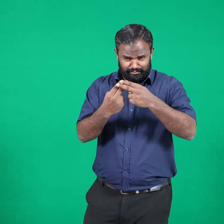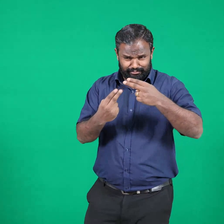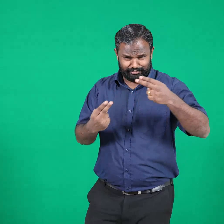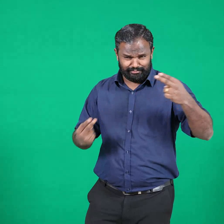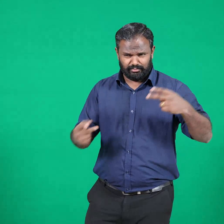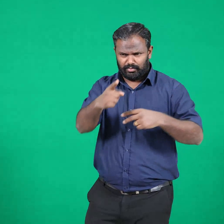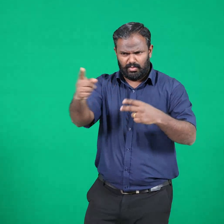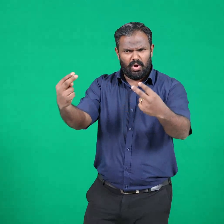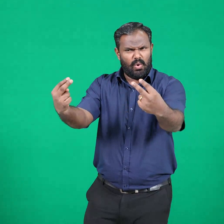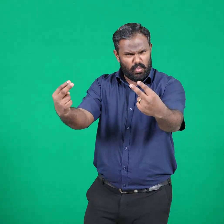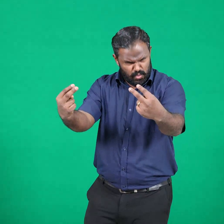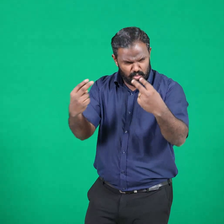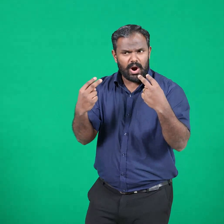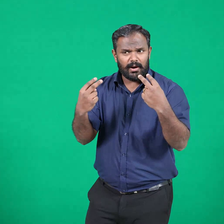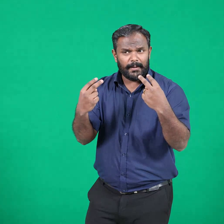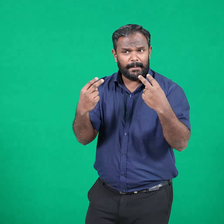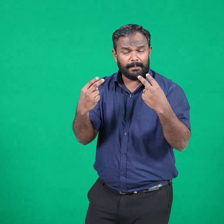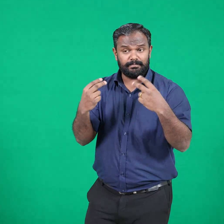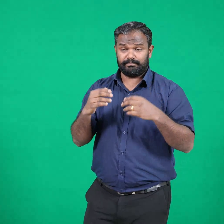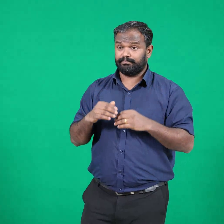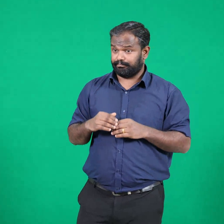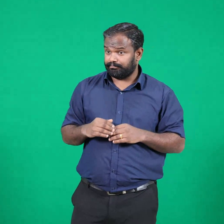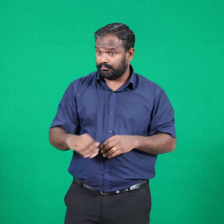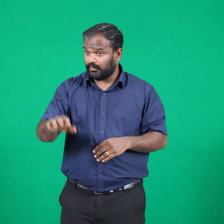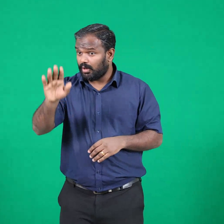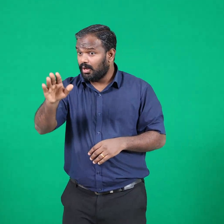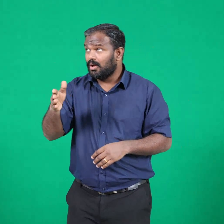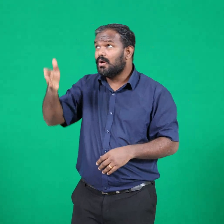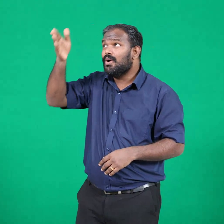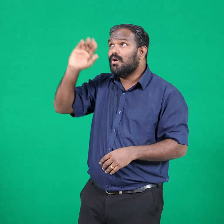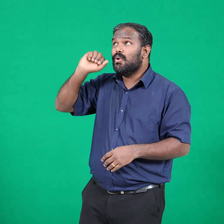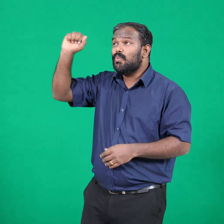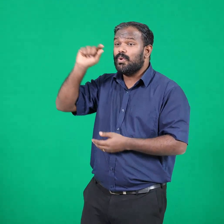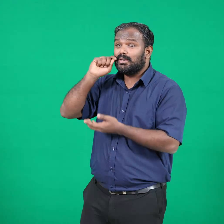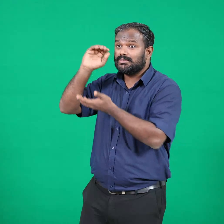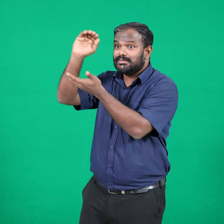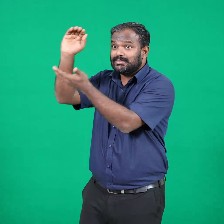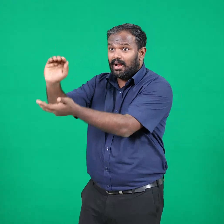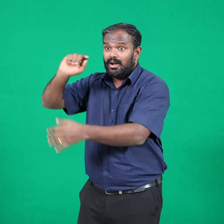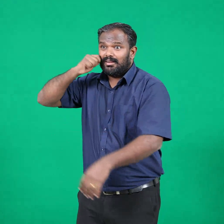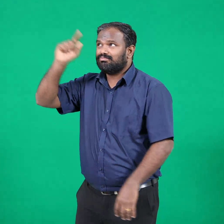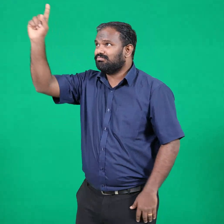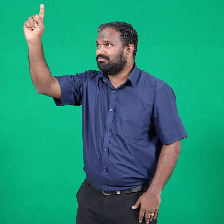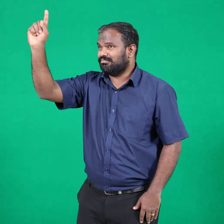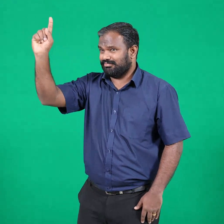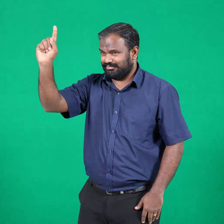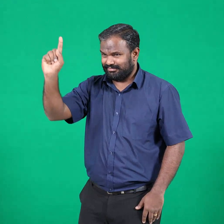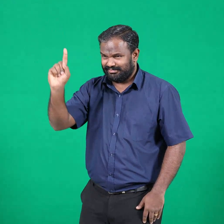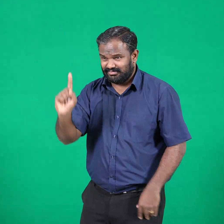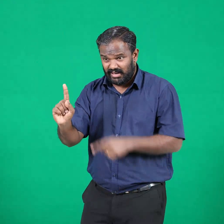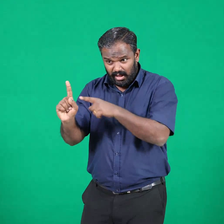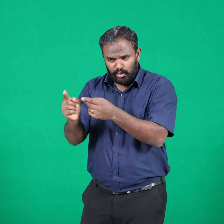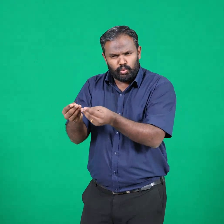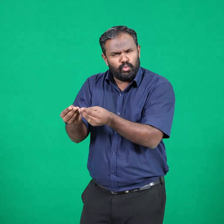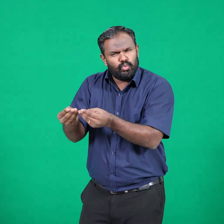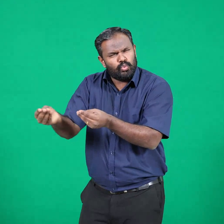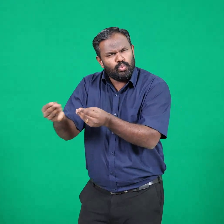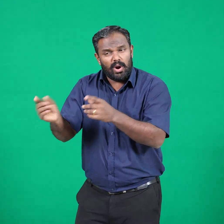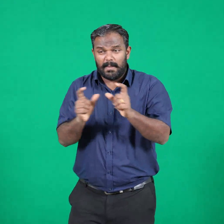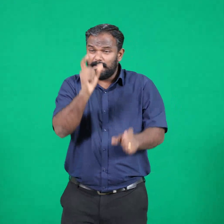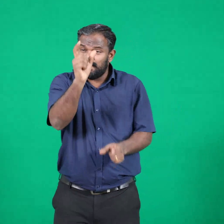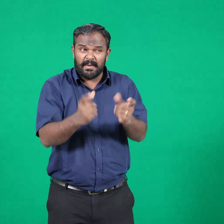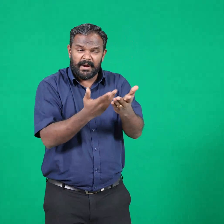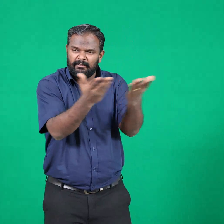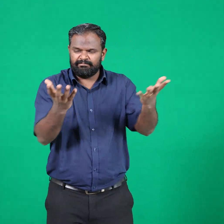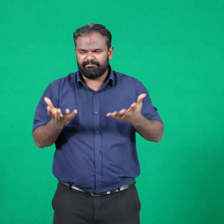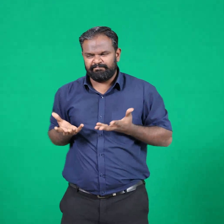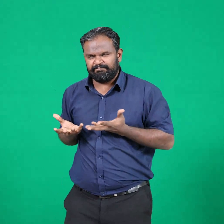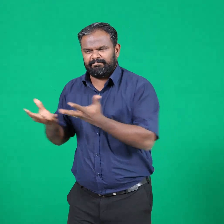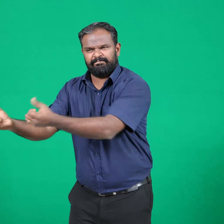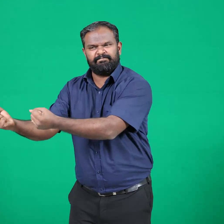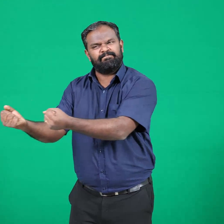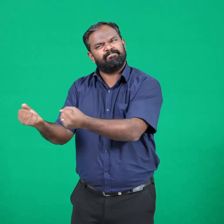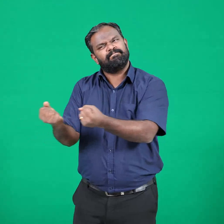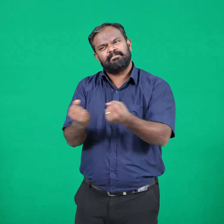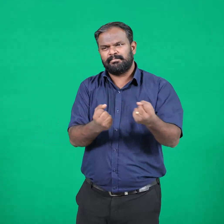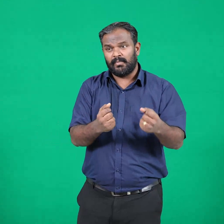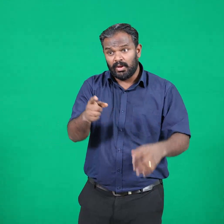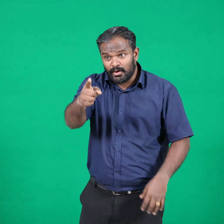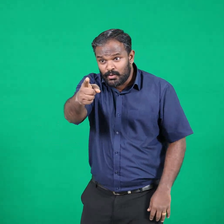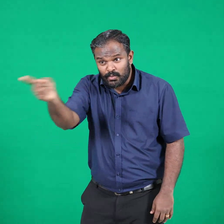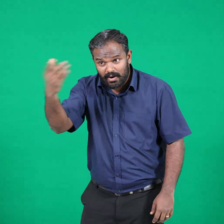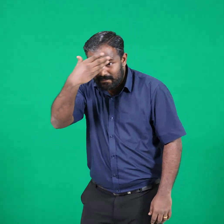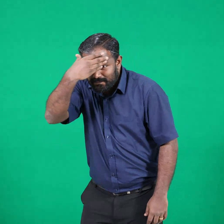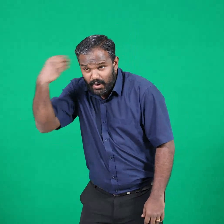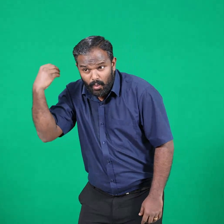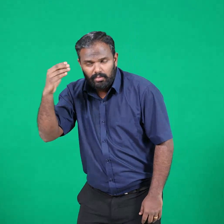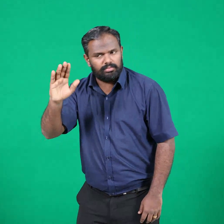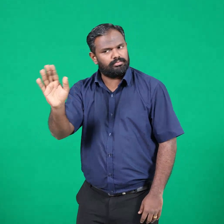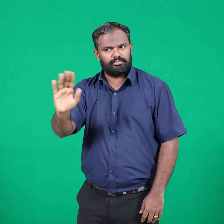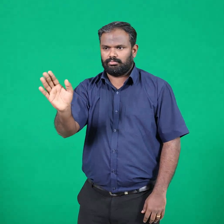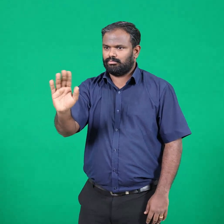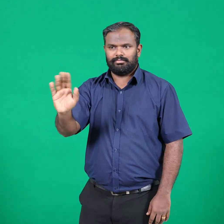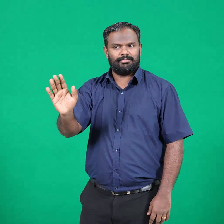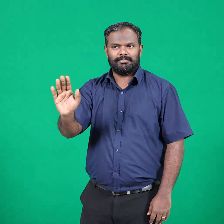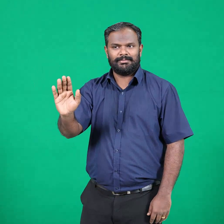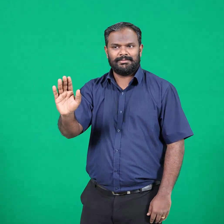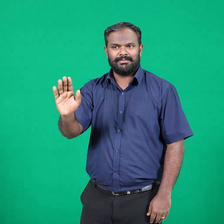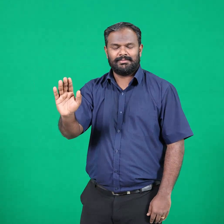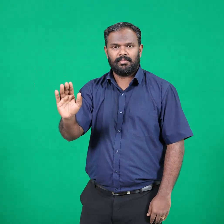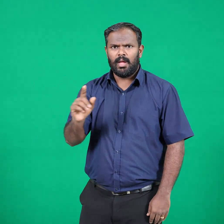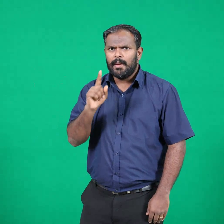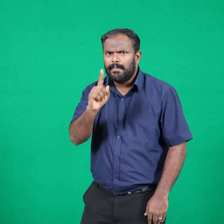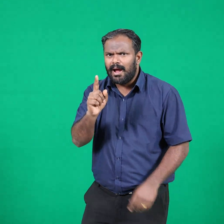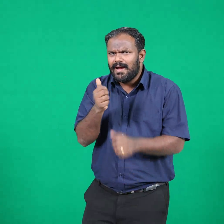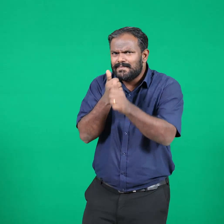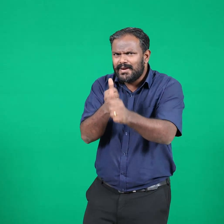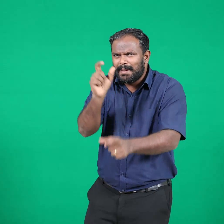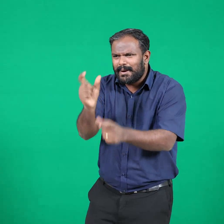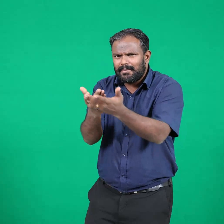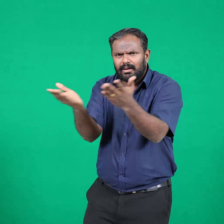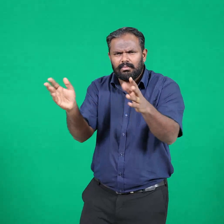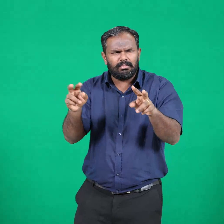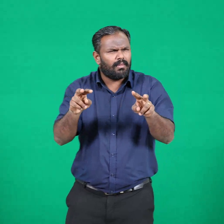But they did not understand this statement.